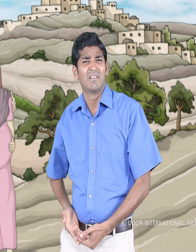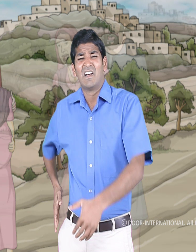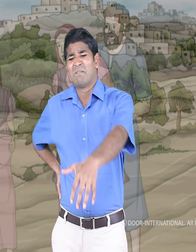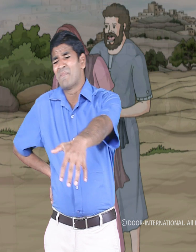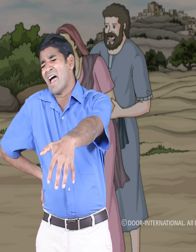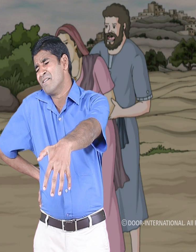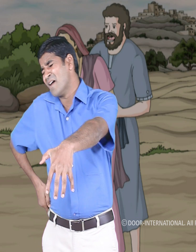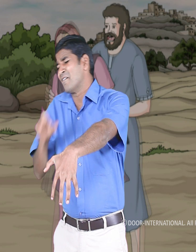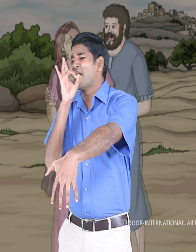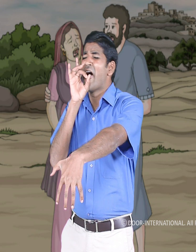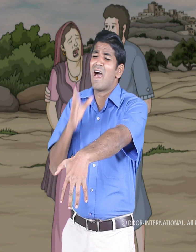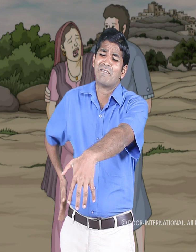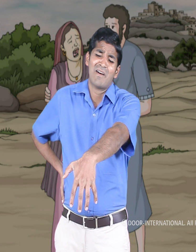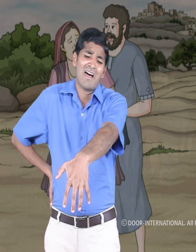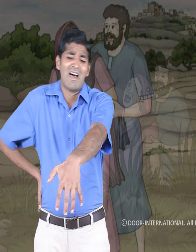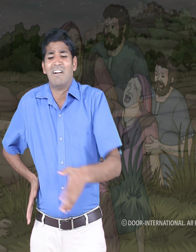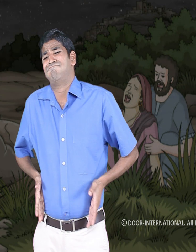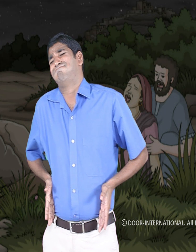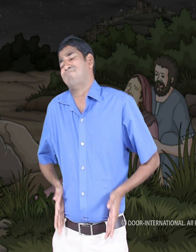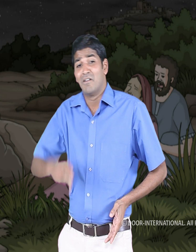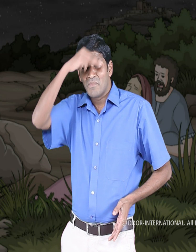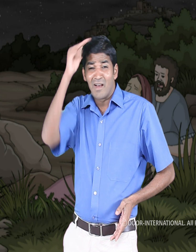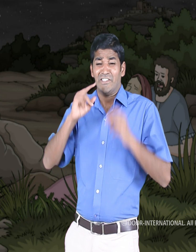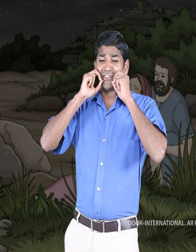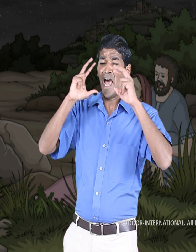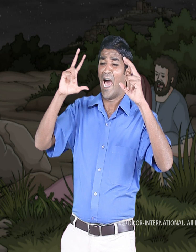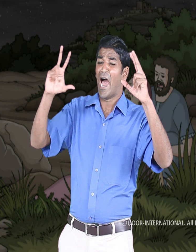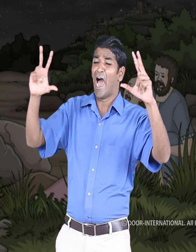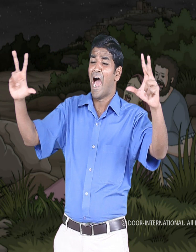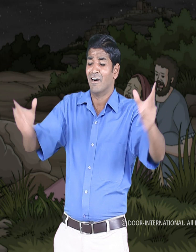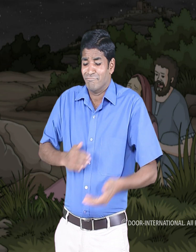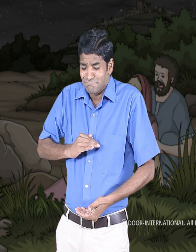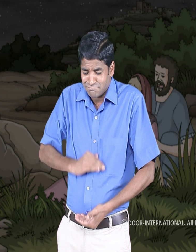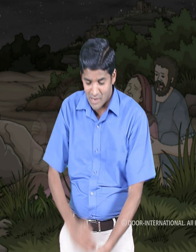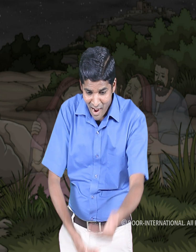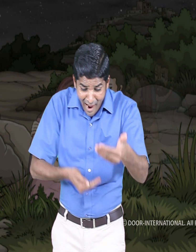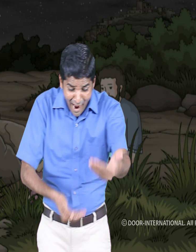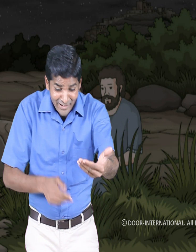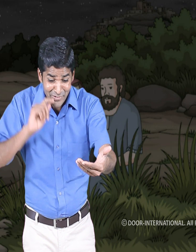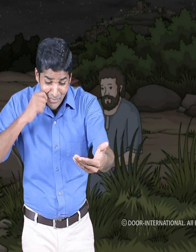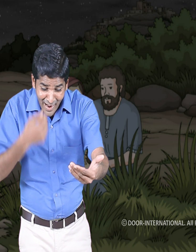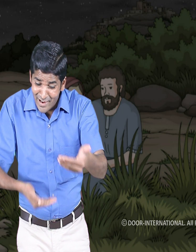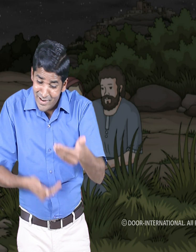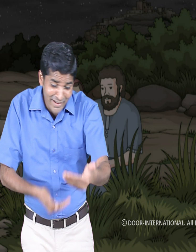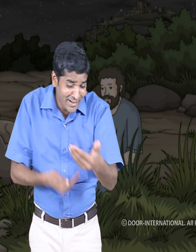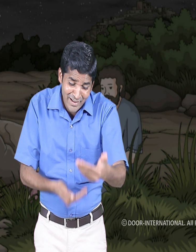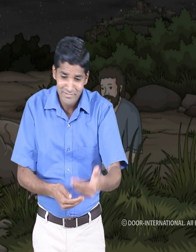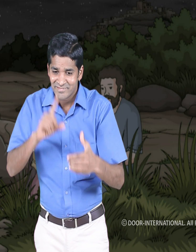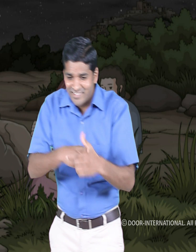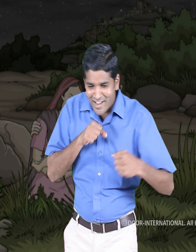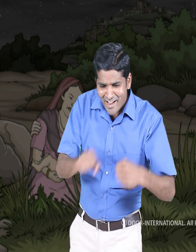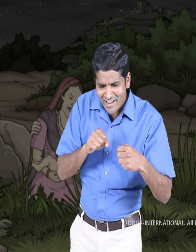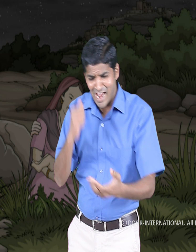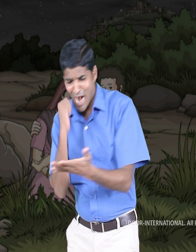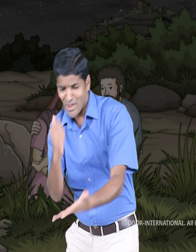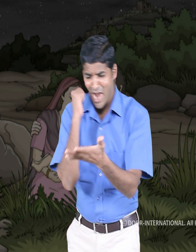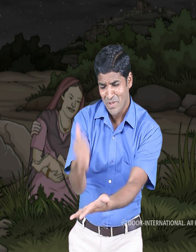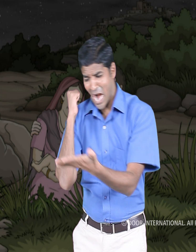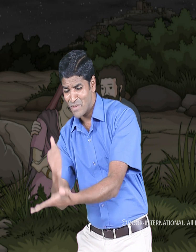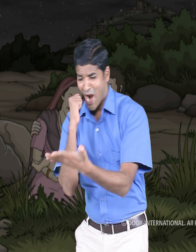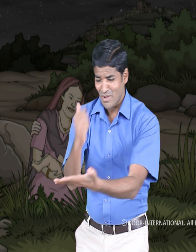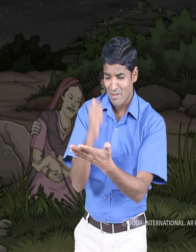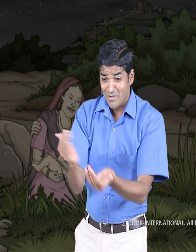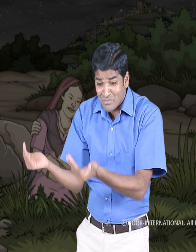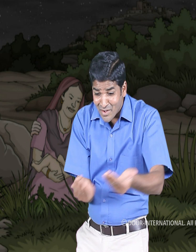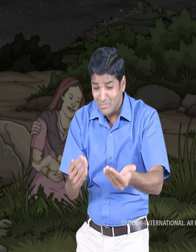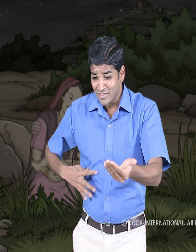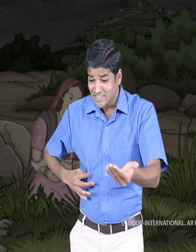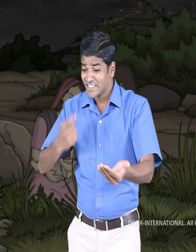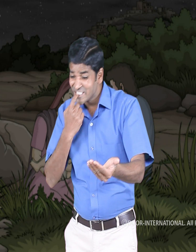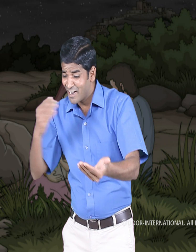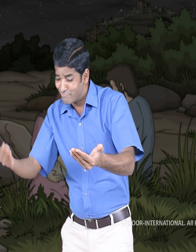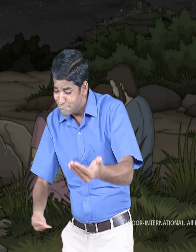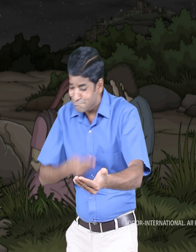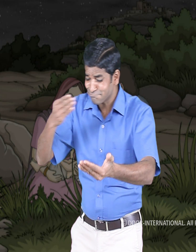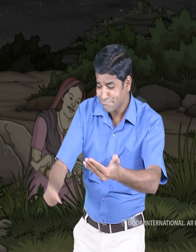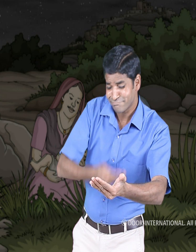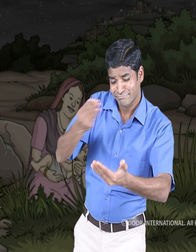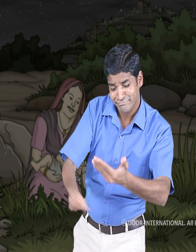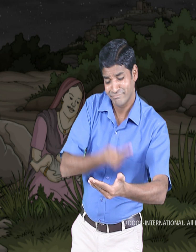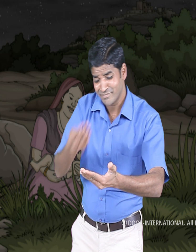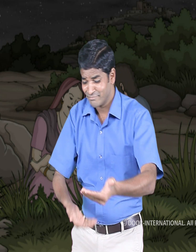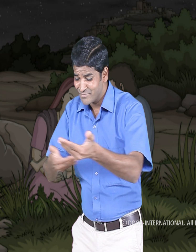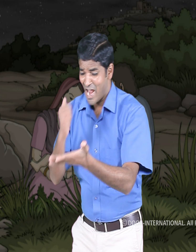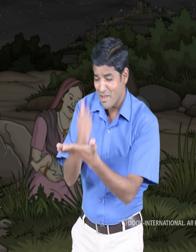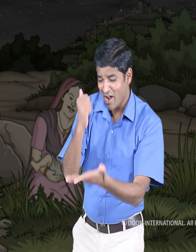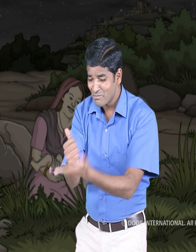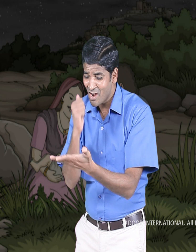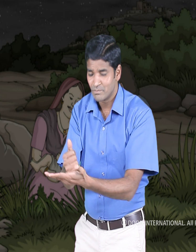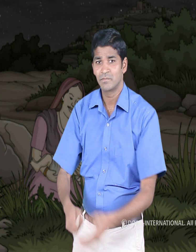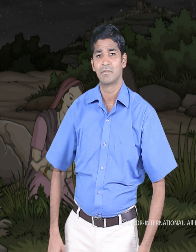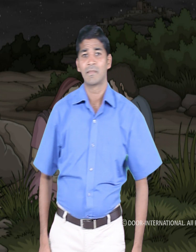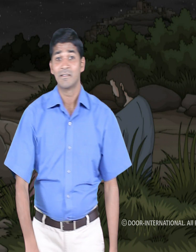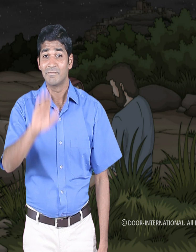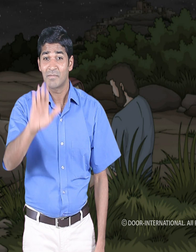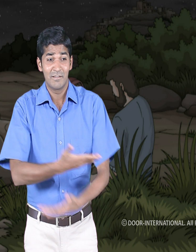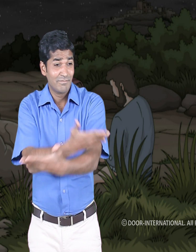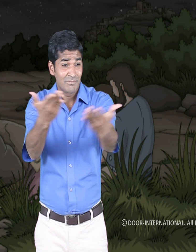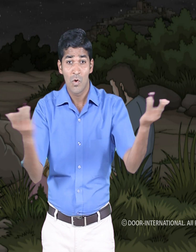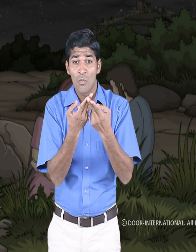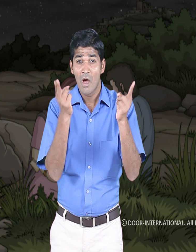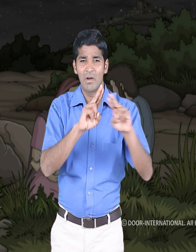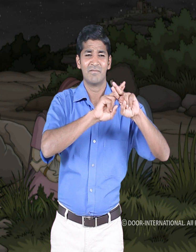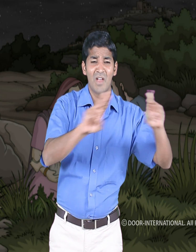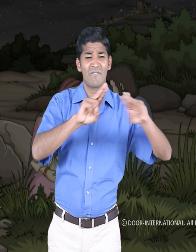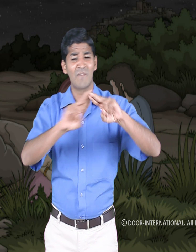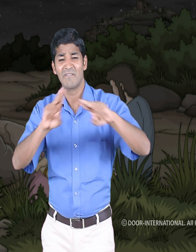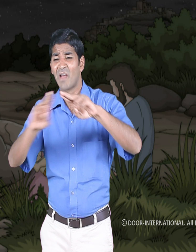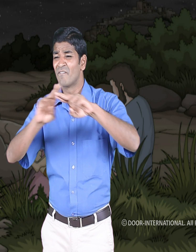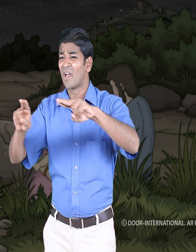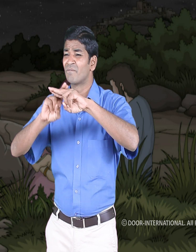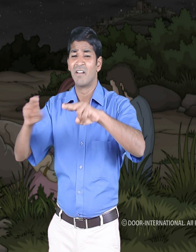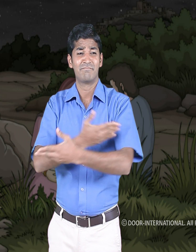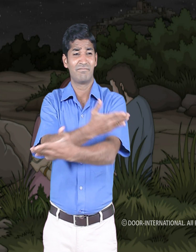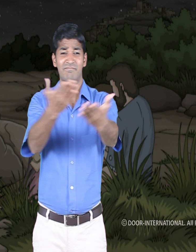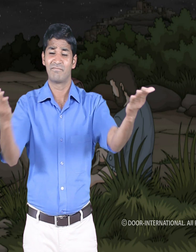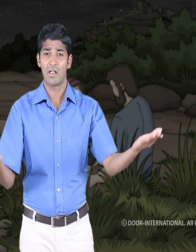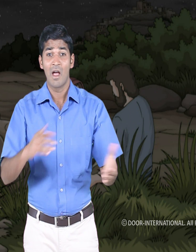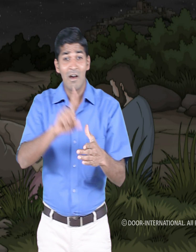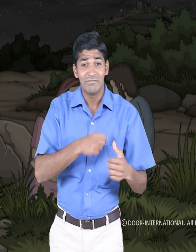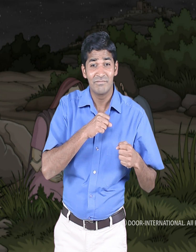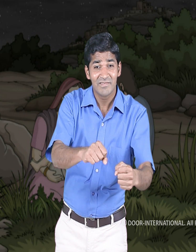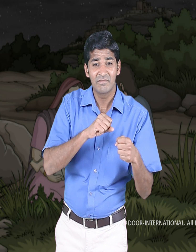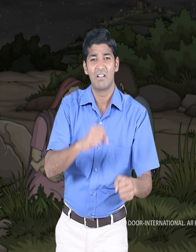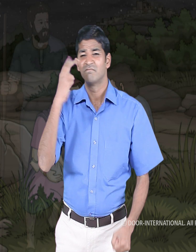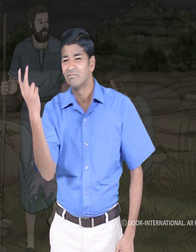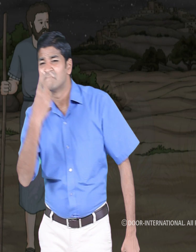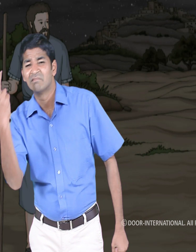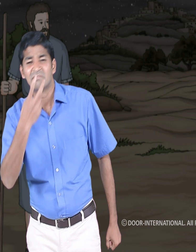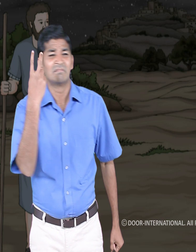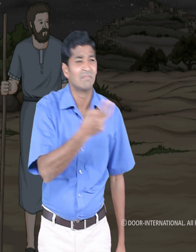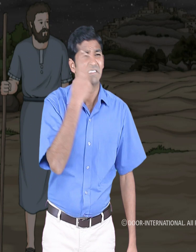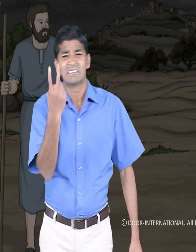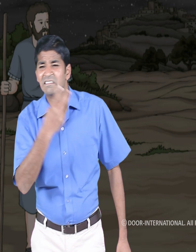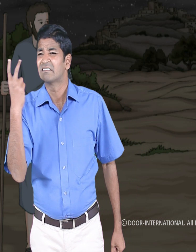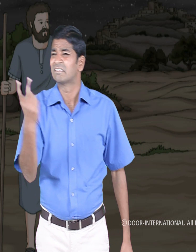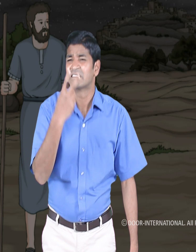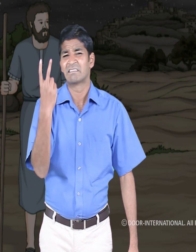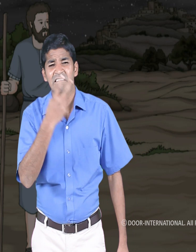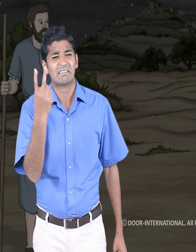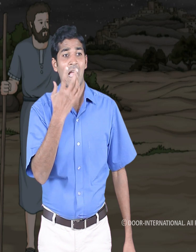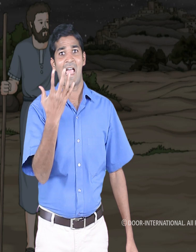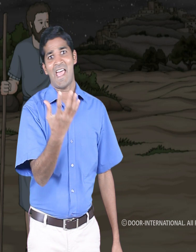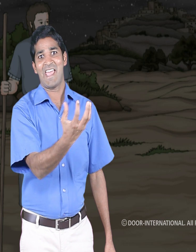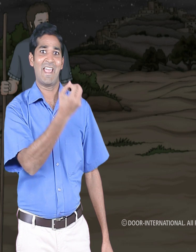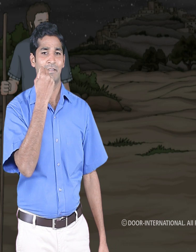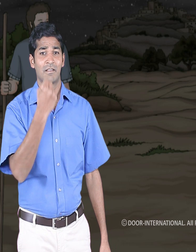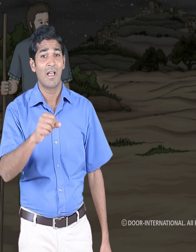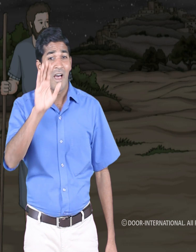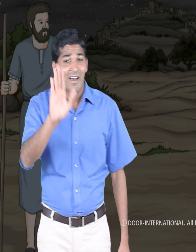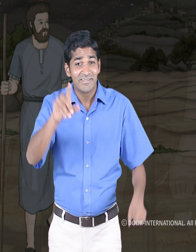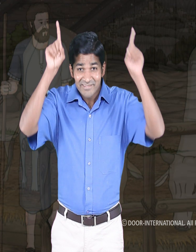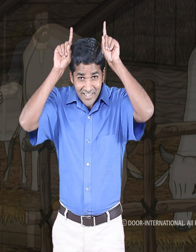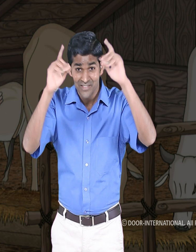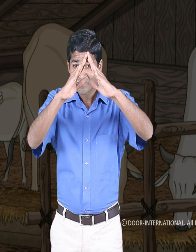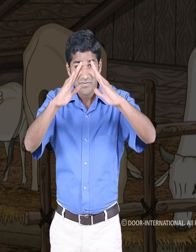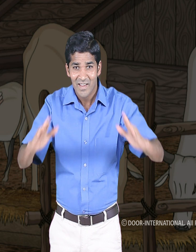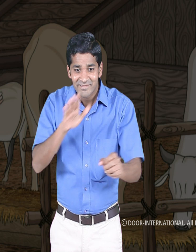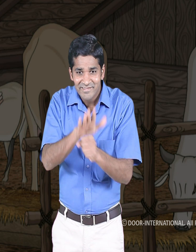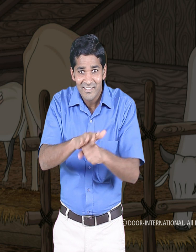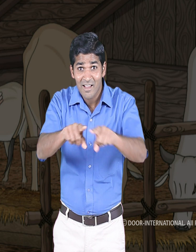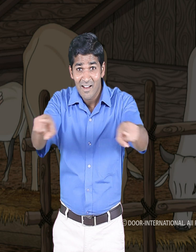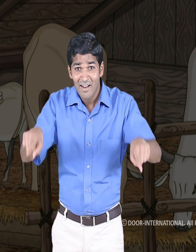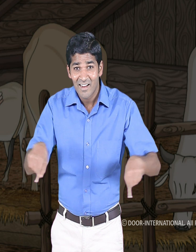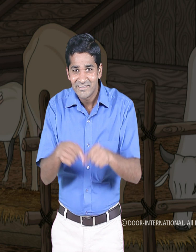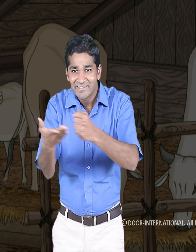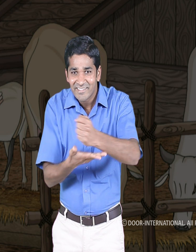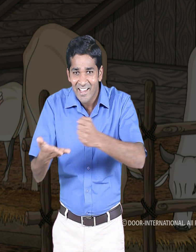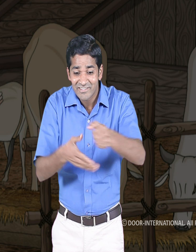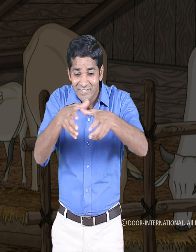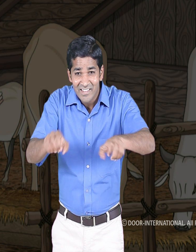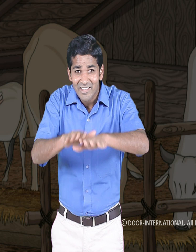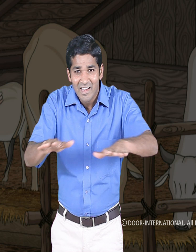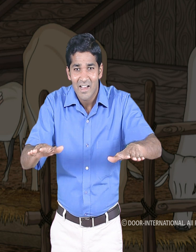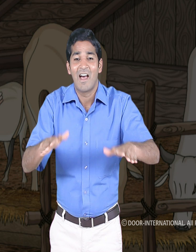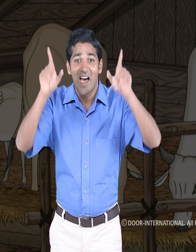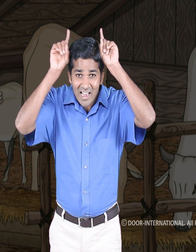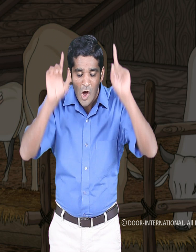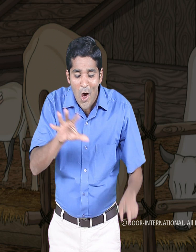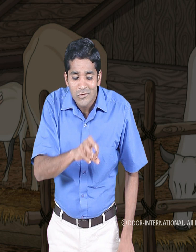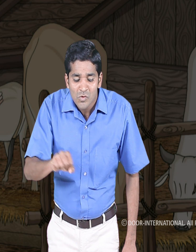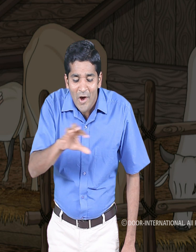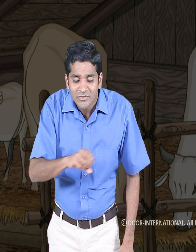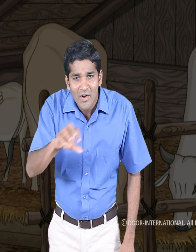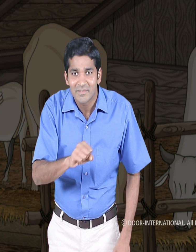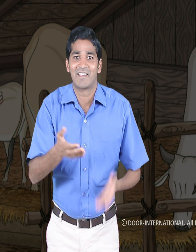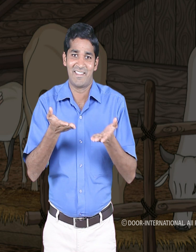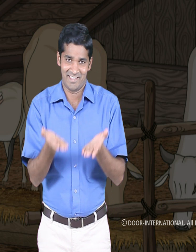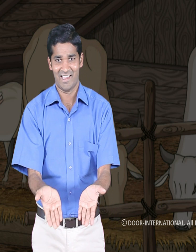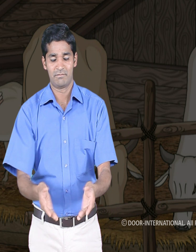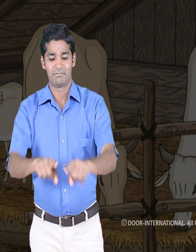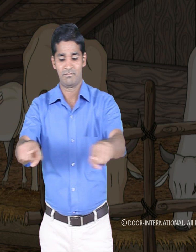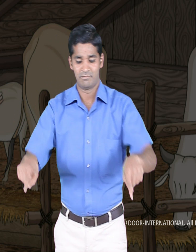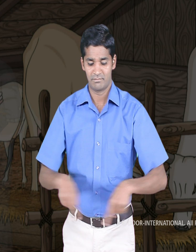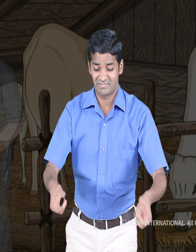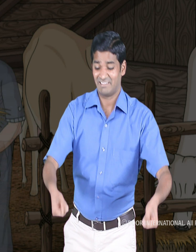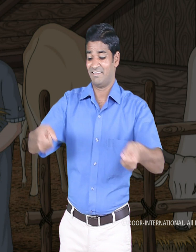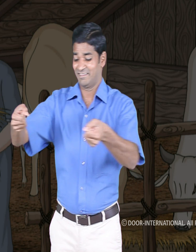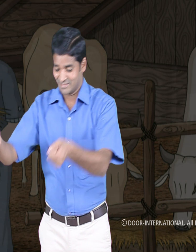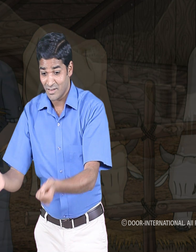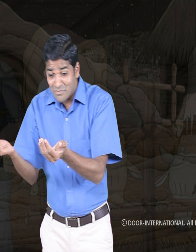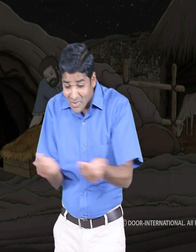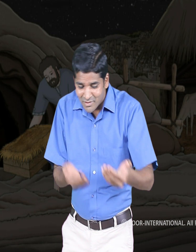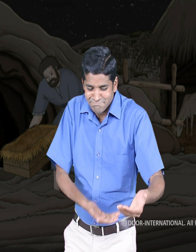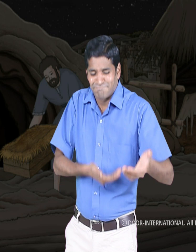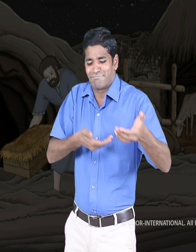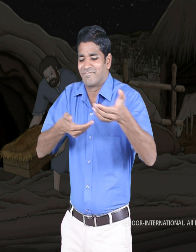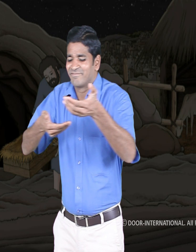While they were there, the time came for her Child to be born.